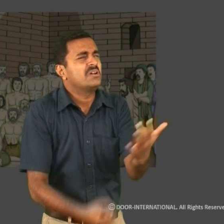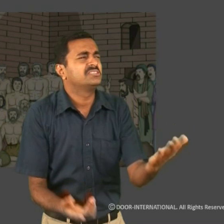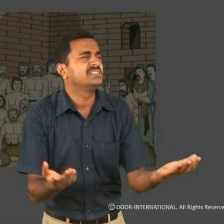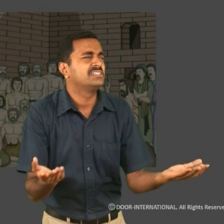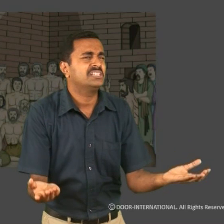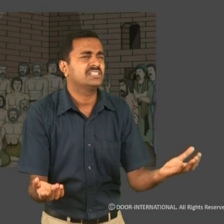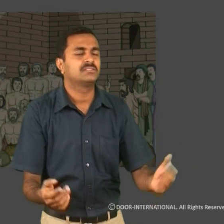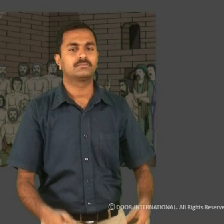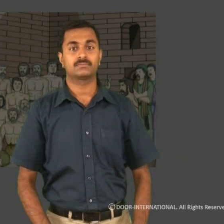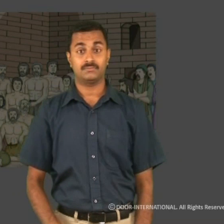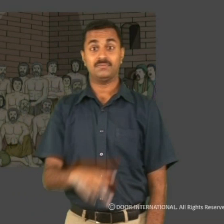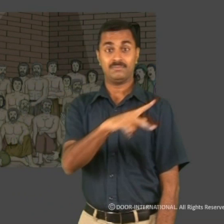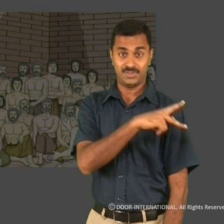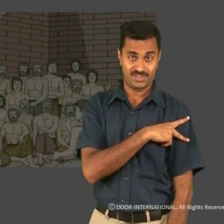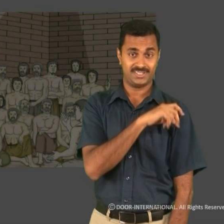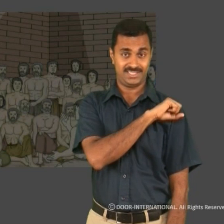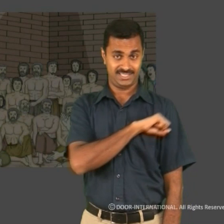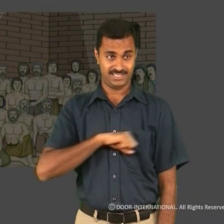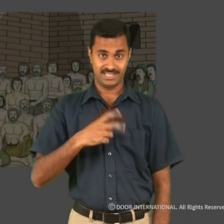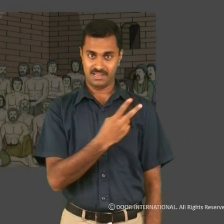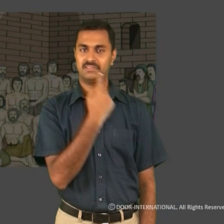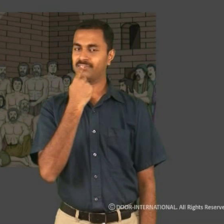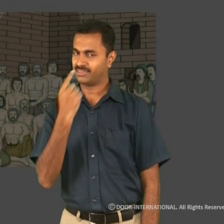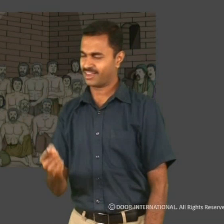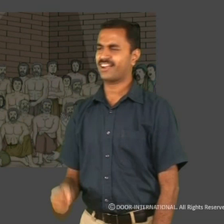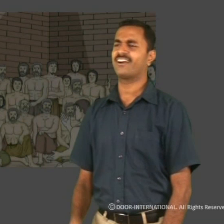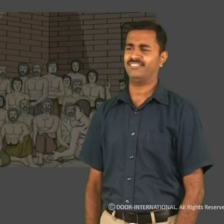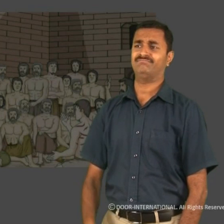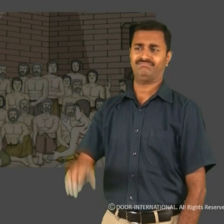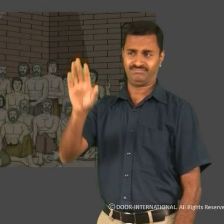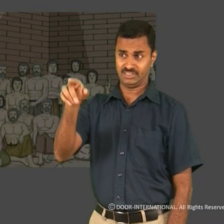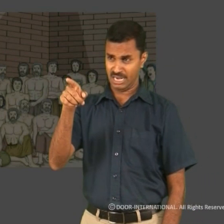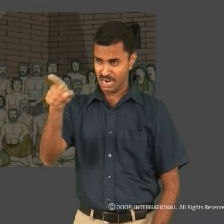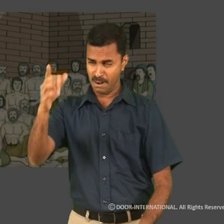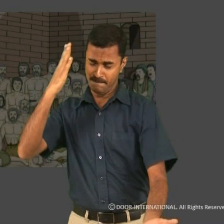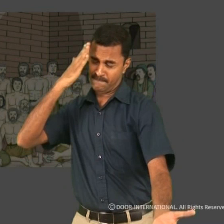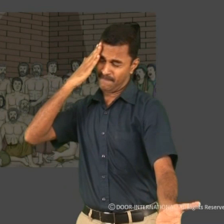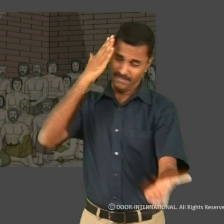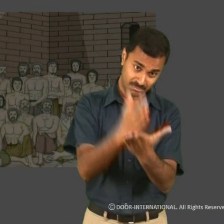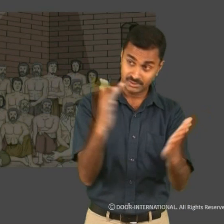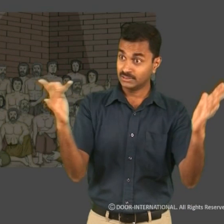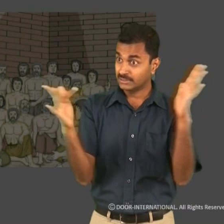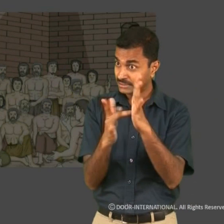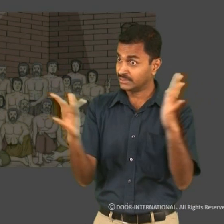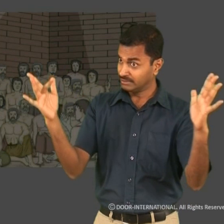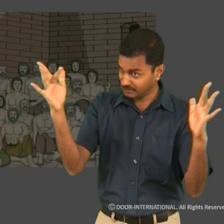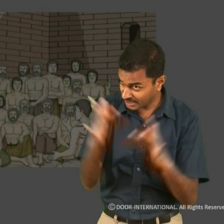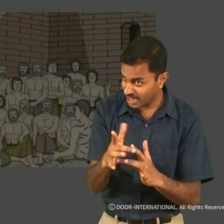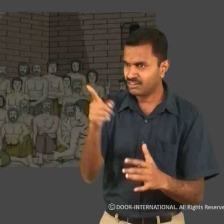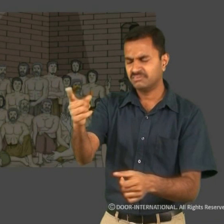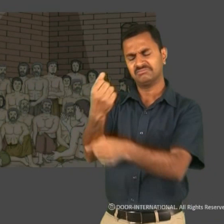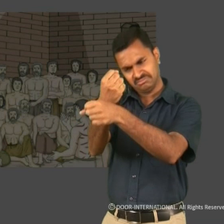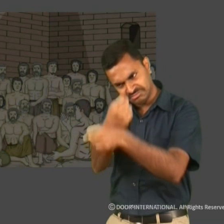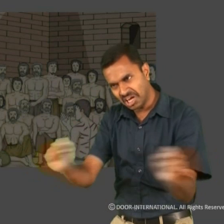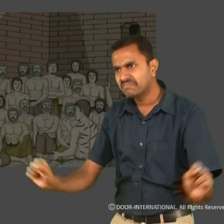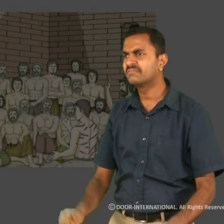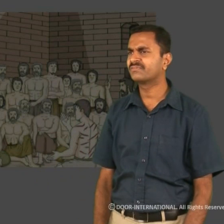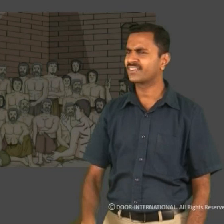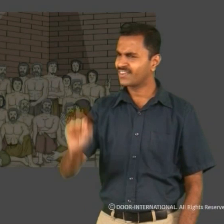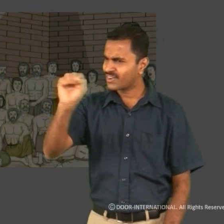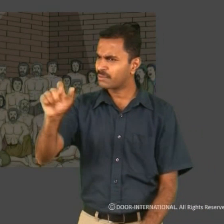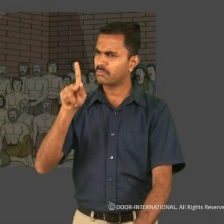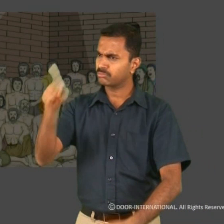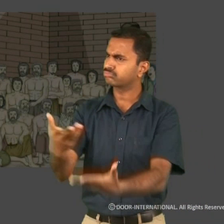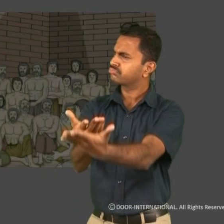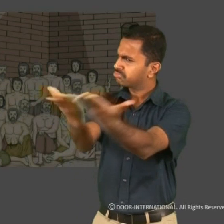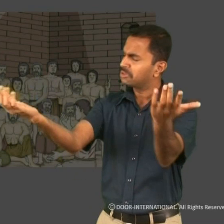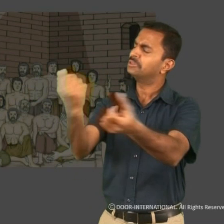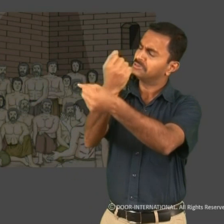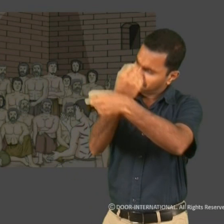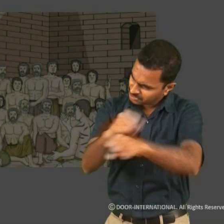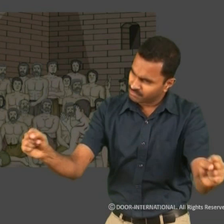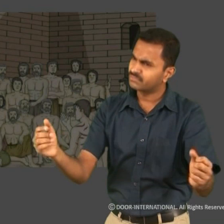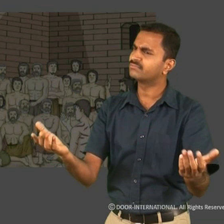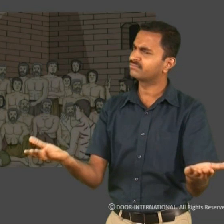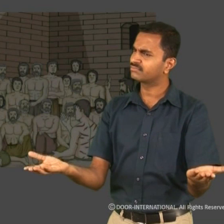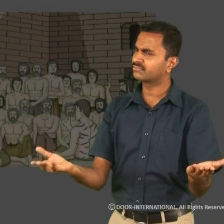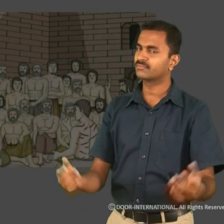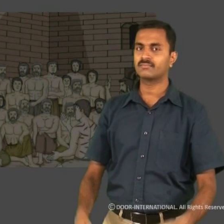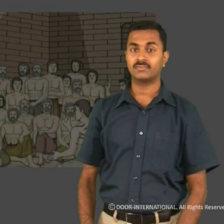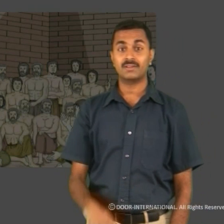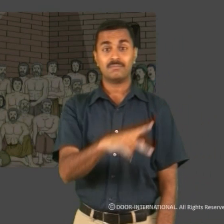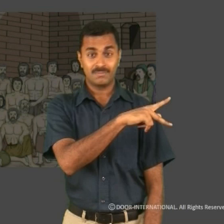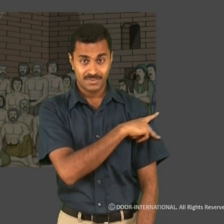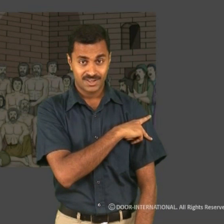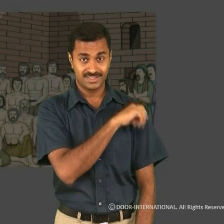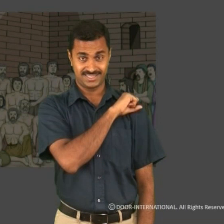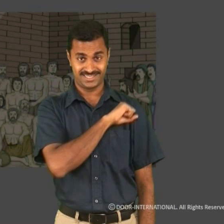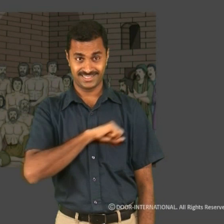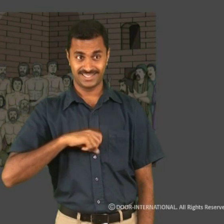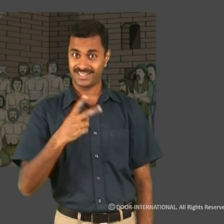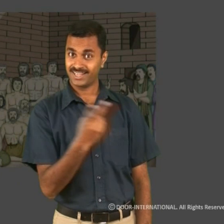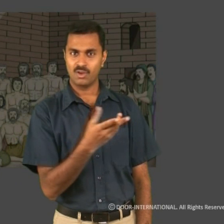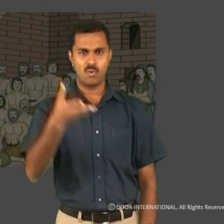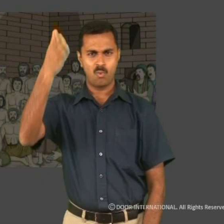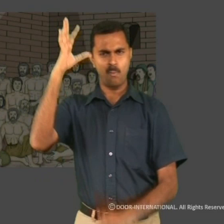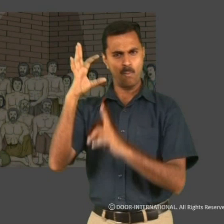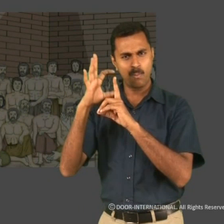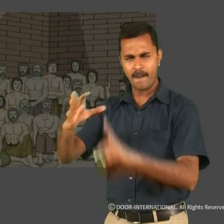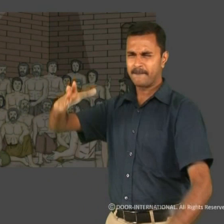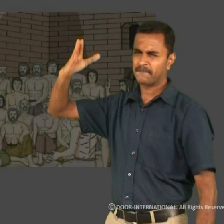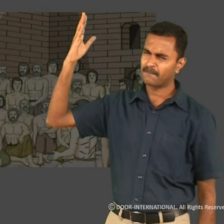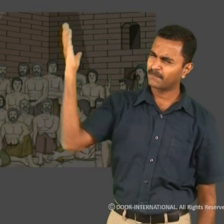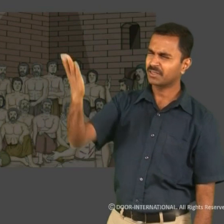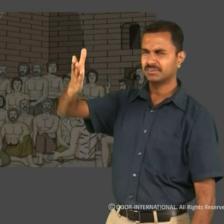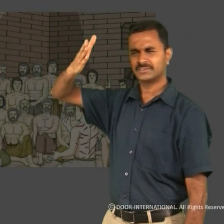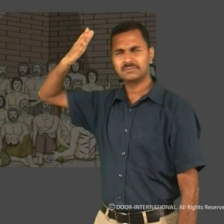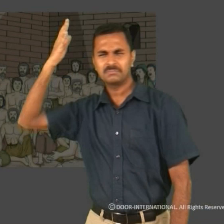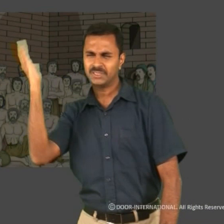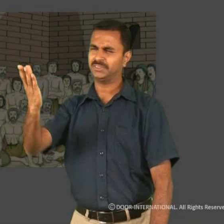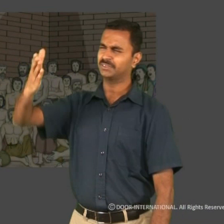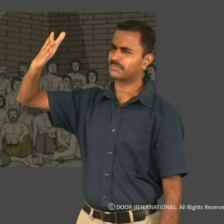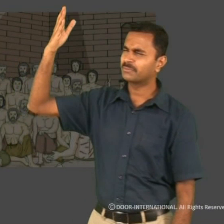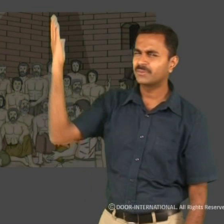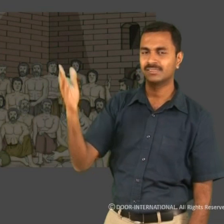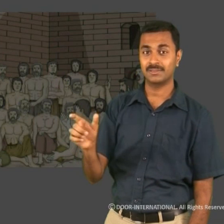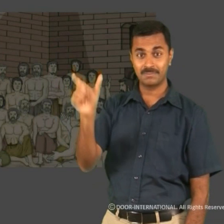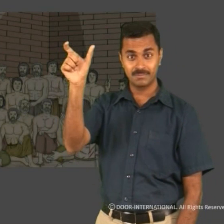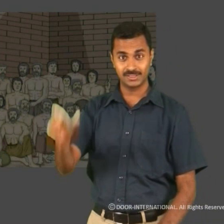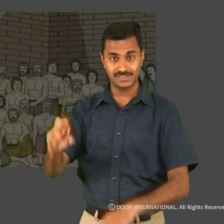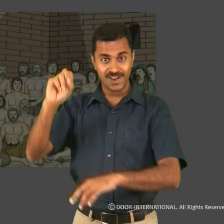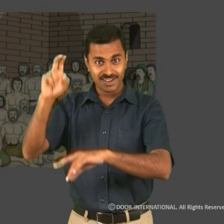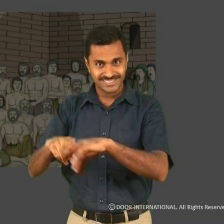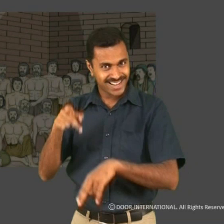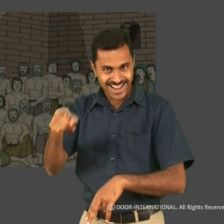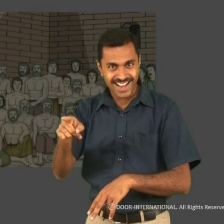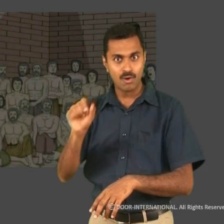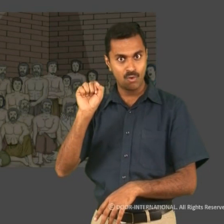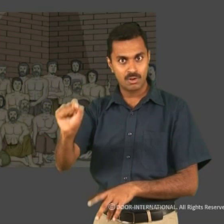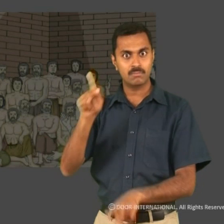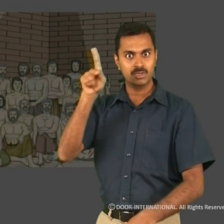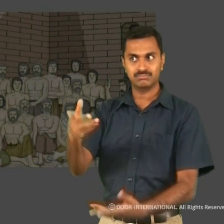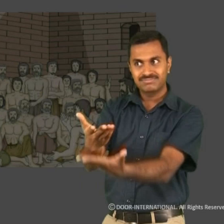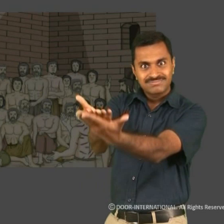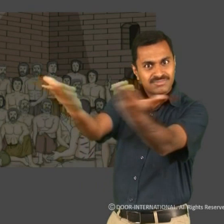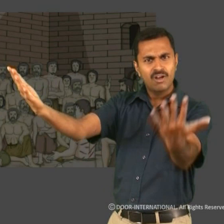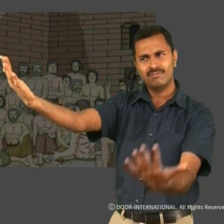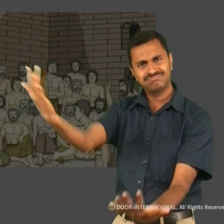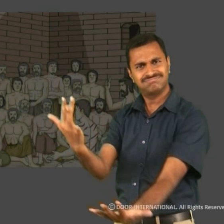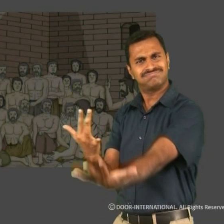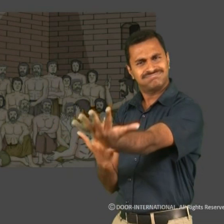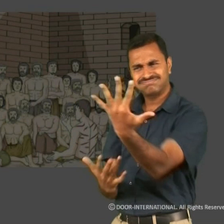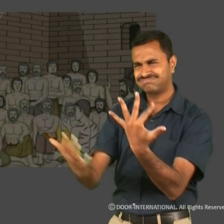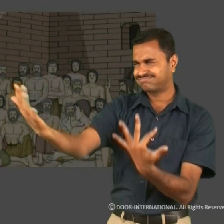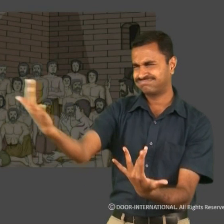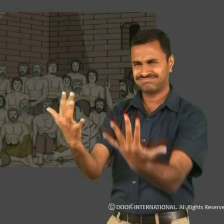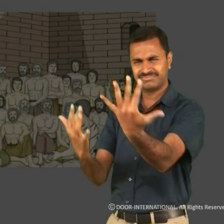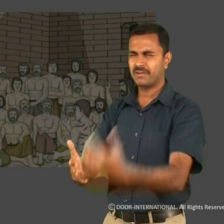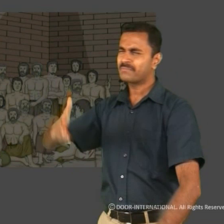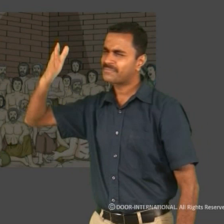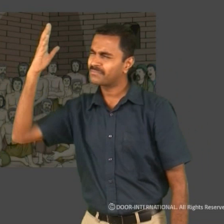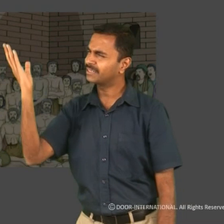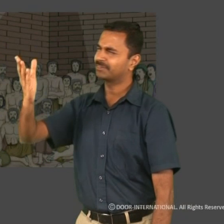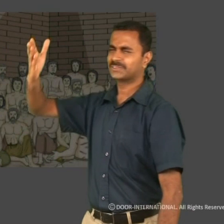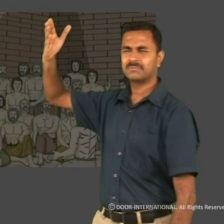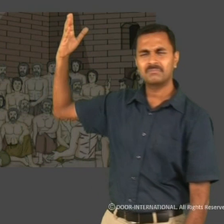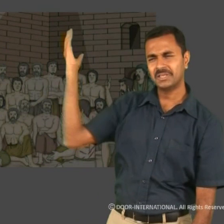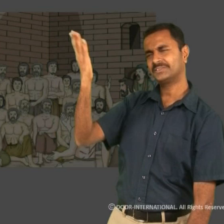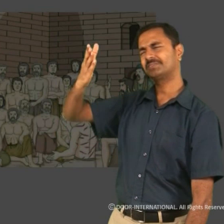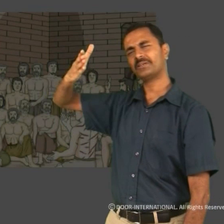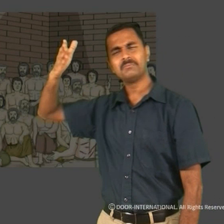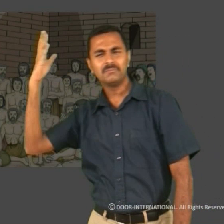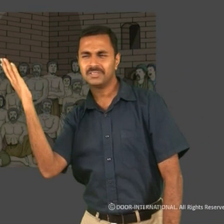They replied, “Believe in the Lord Jesus and you will be saved, you and your household.”